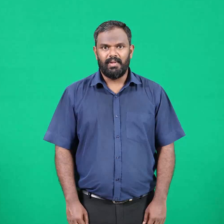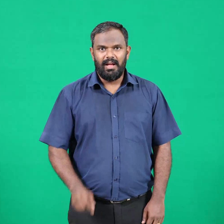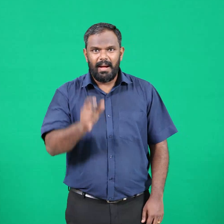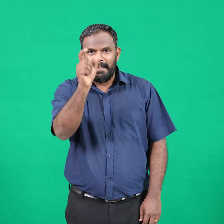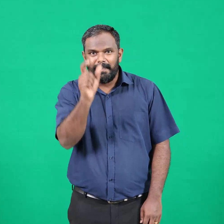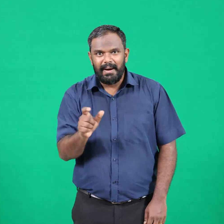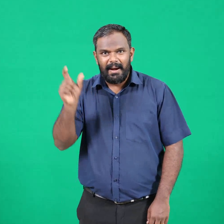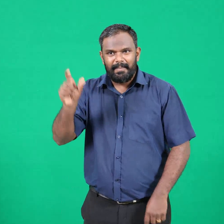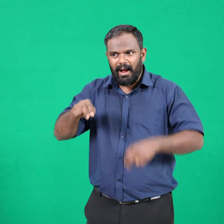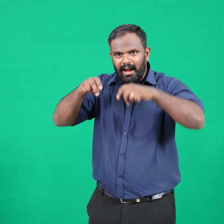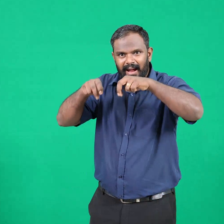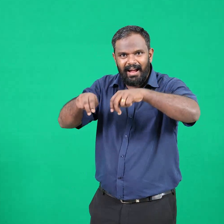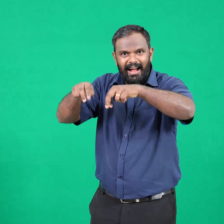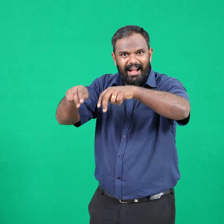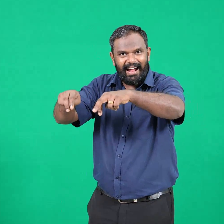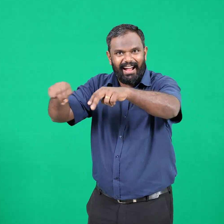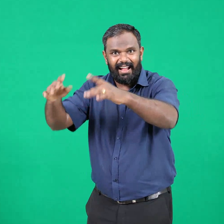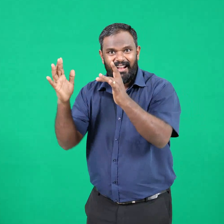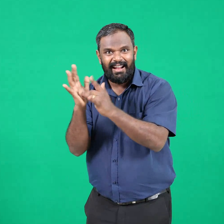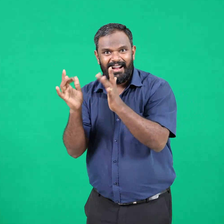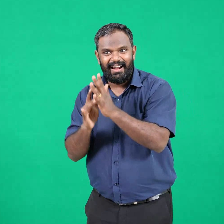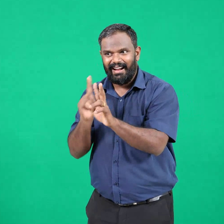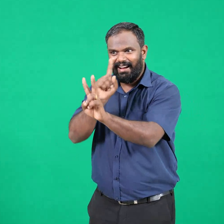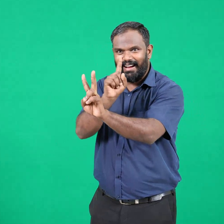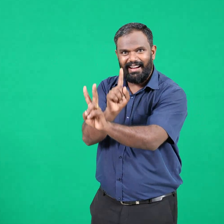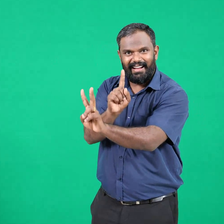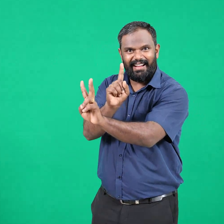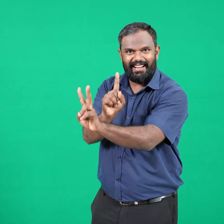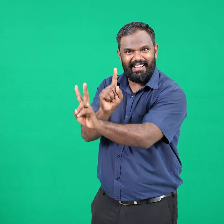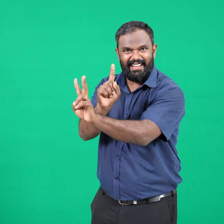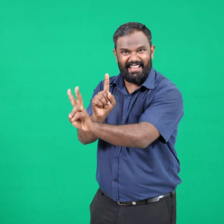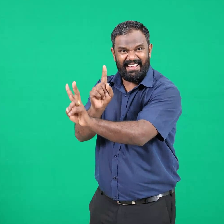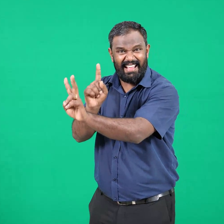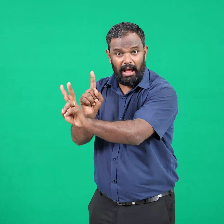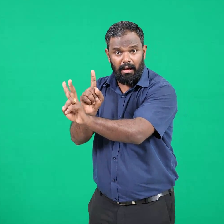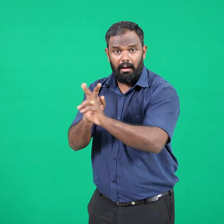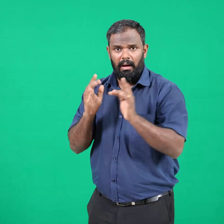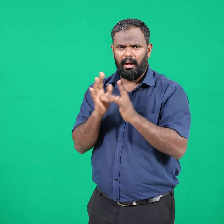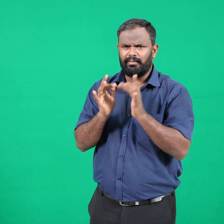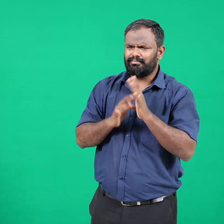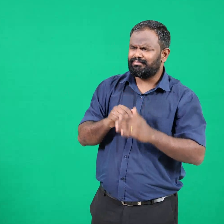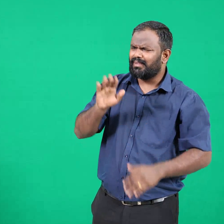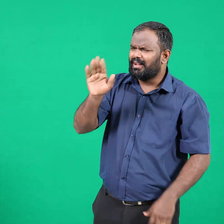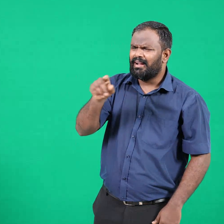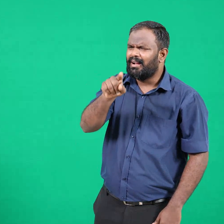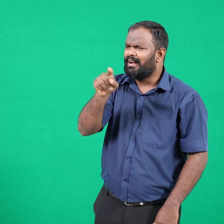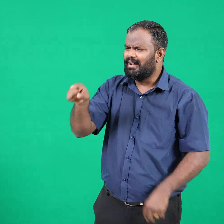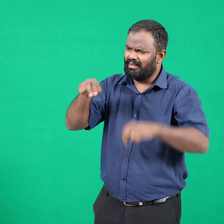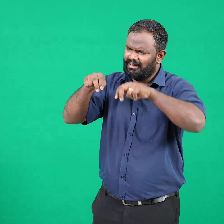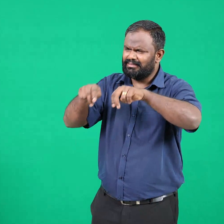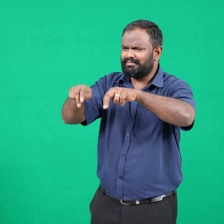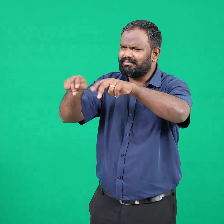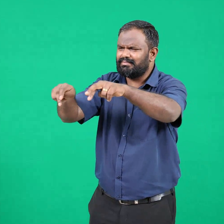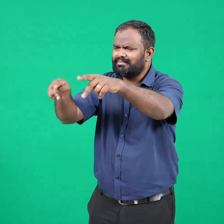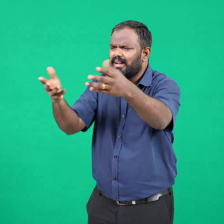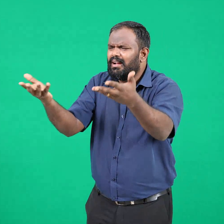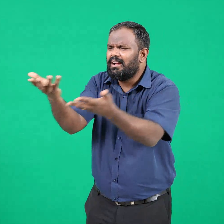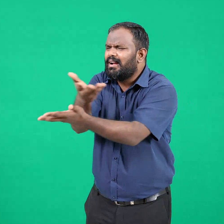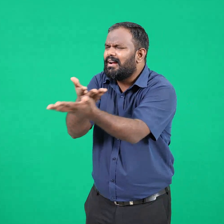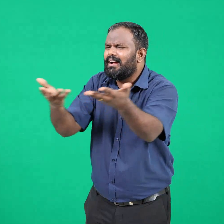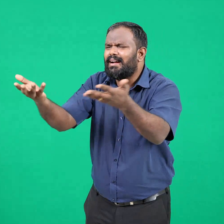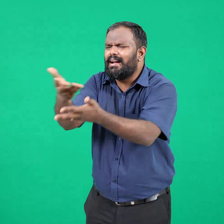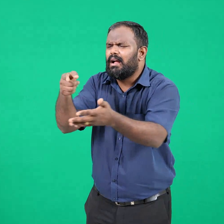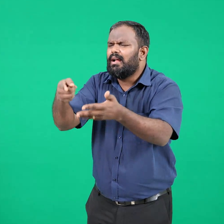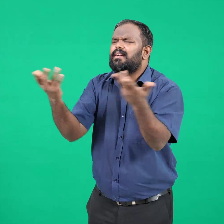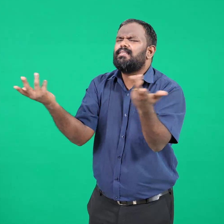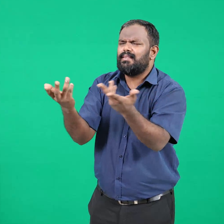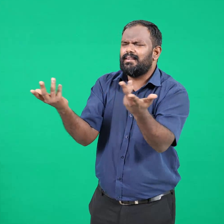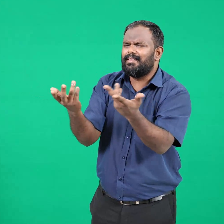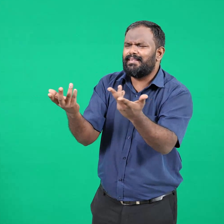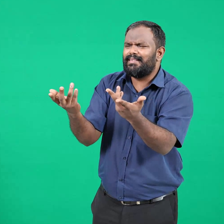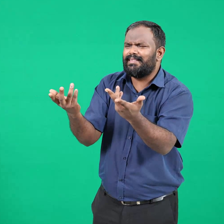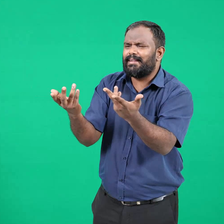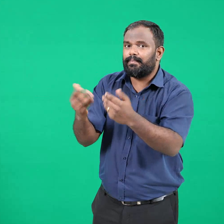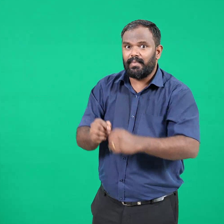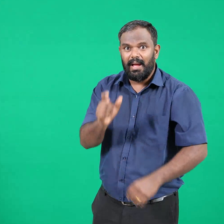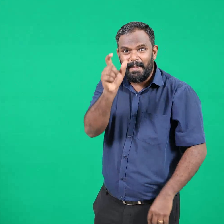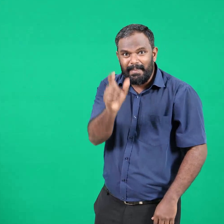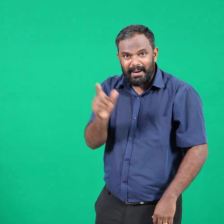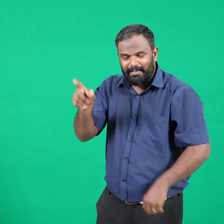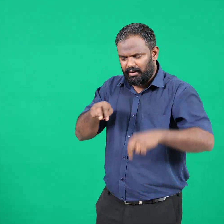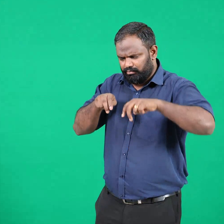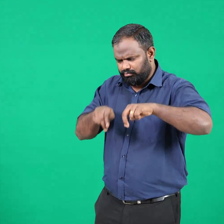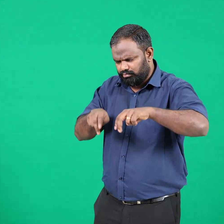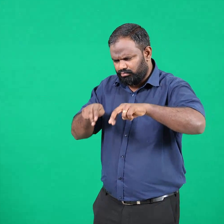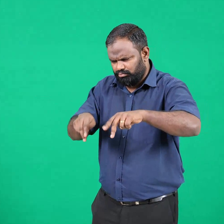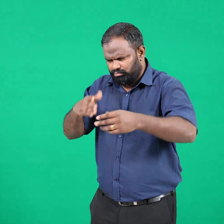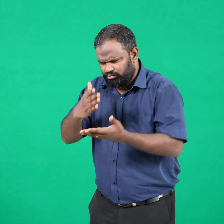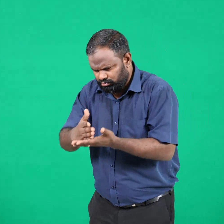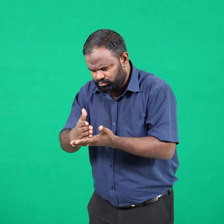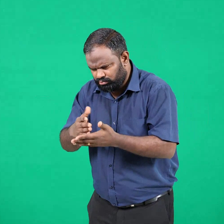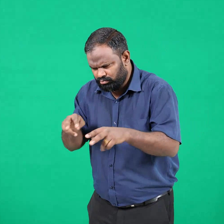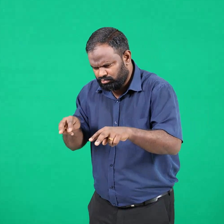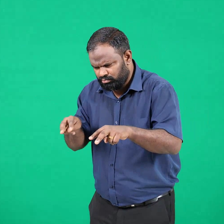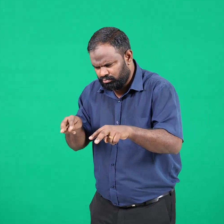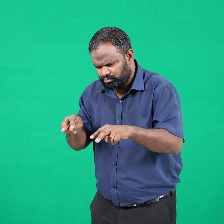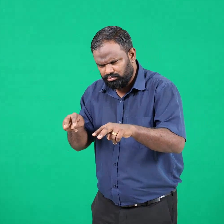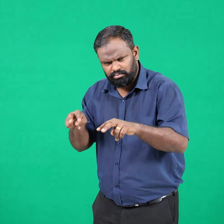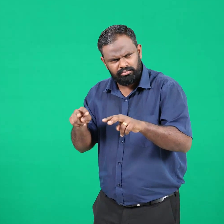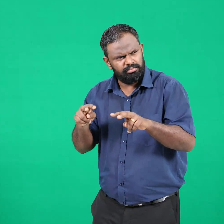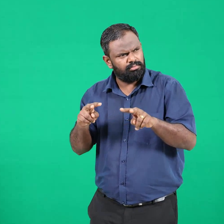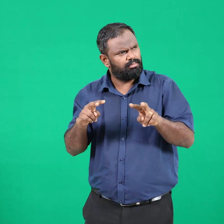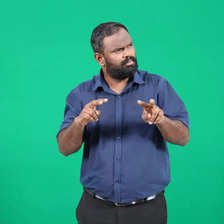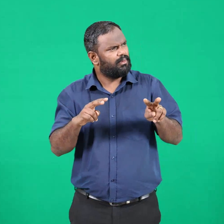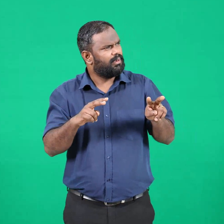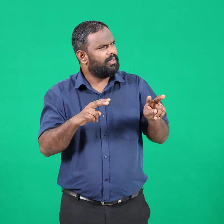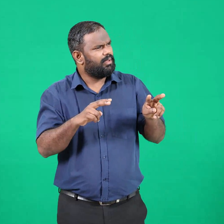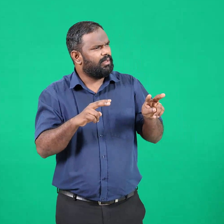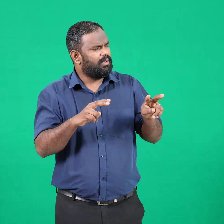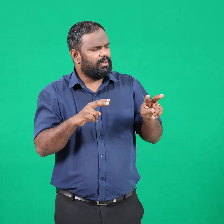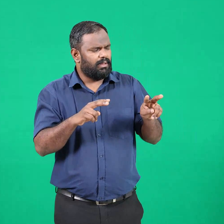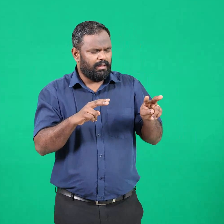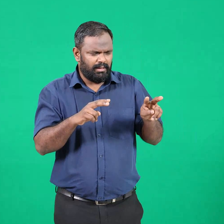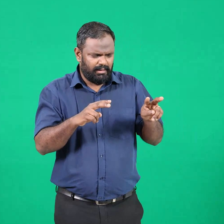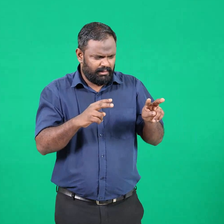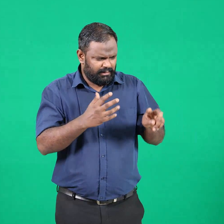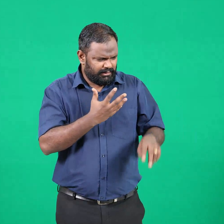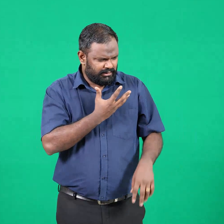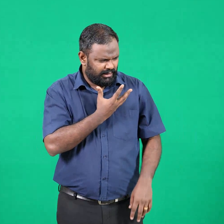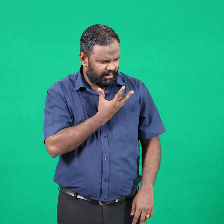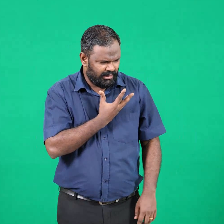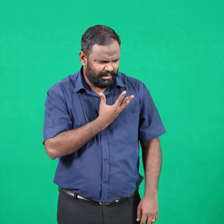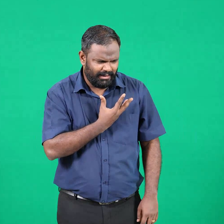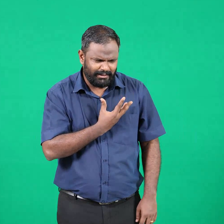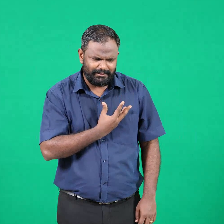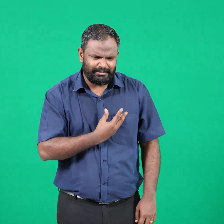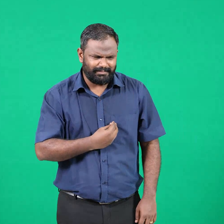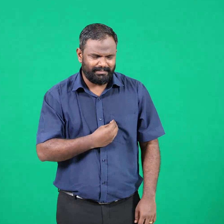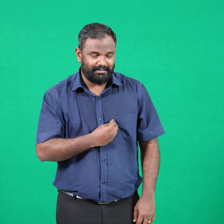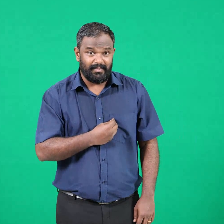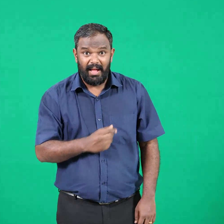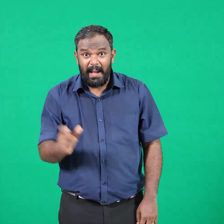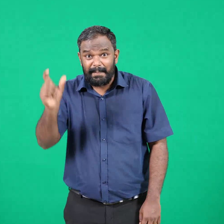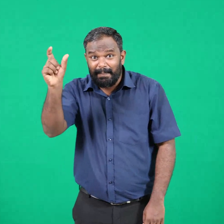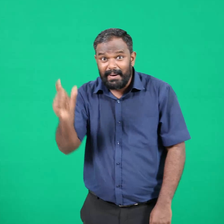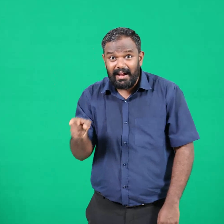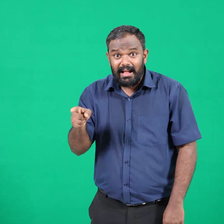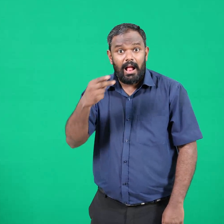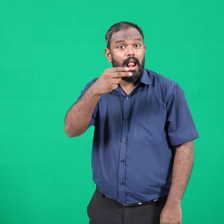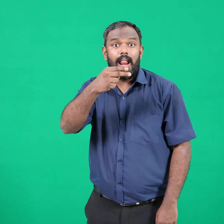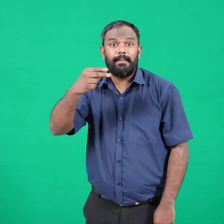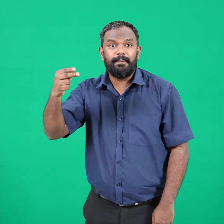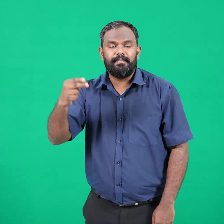He asked them, "What are you discussing so intently as you walk along?" They stood still, with sadness on their faces.